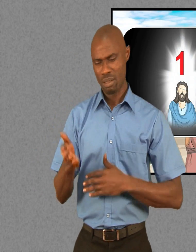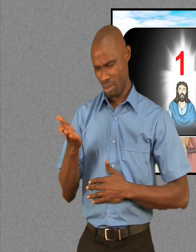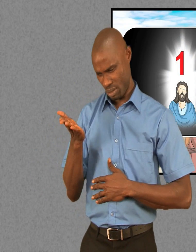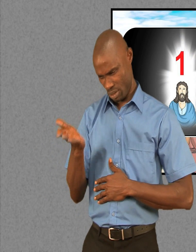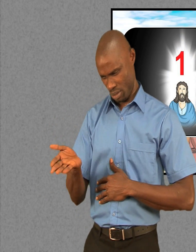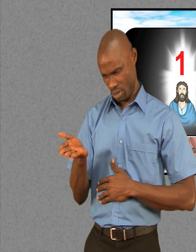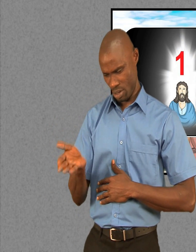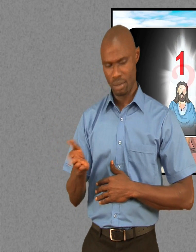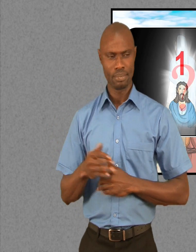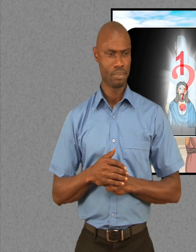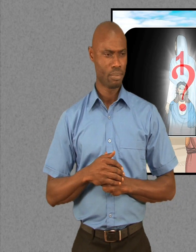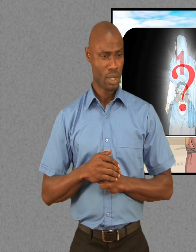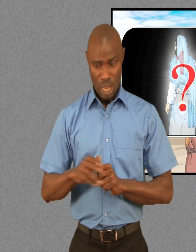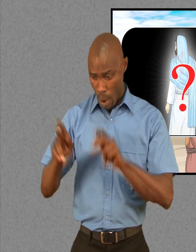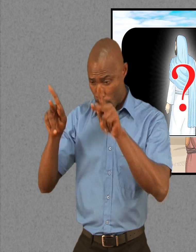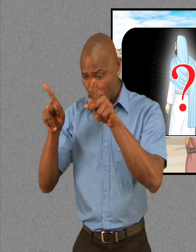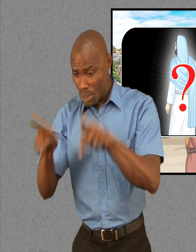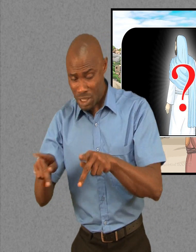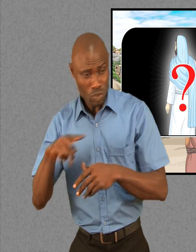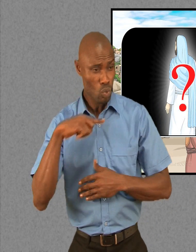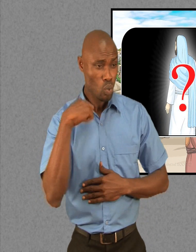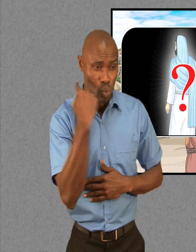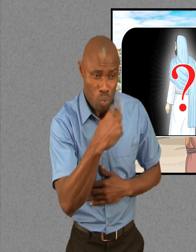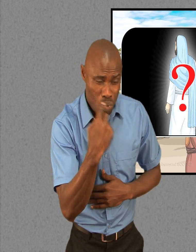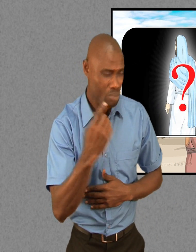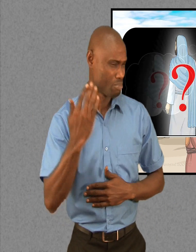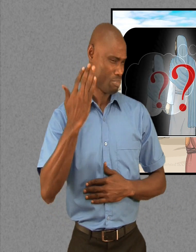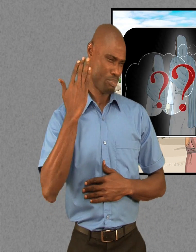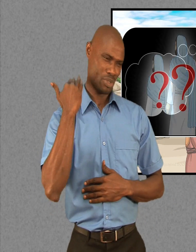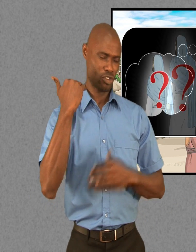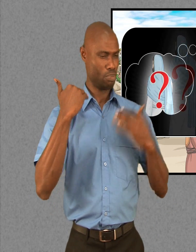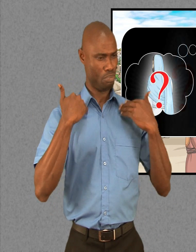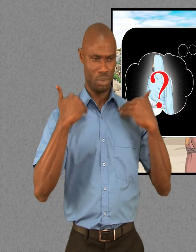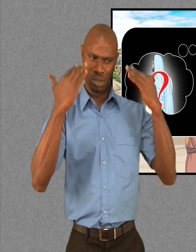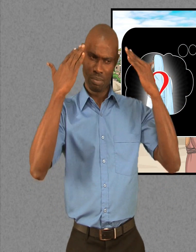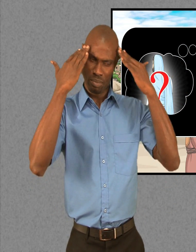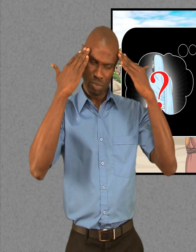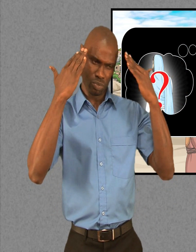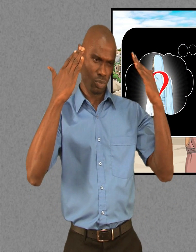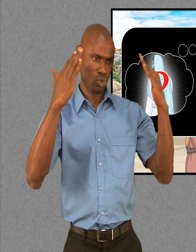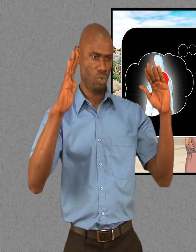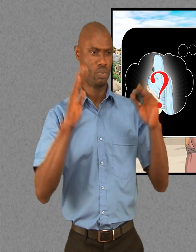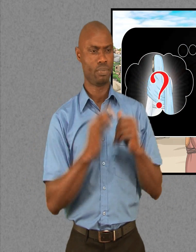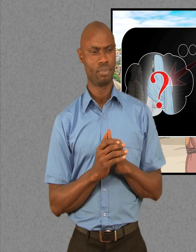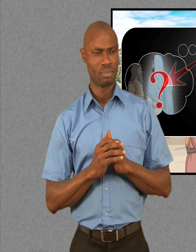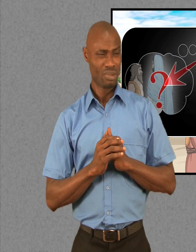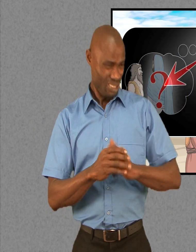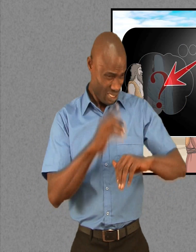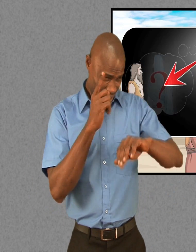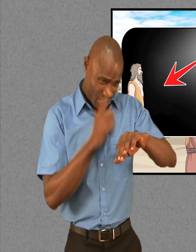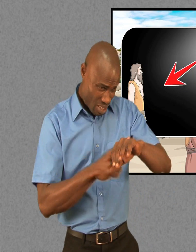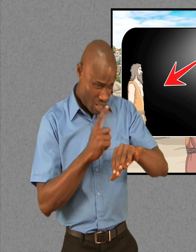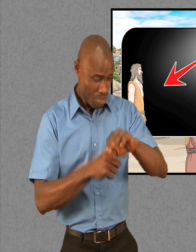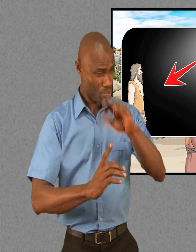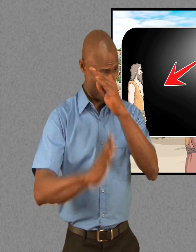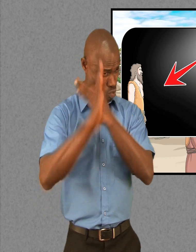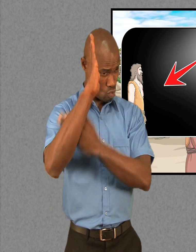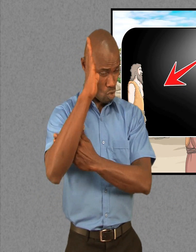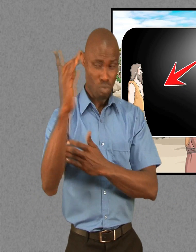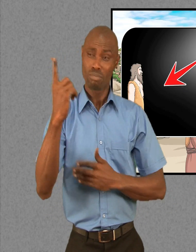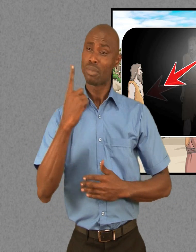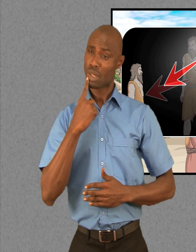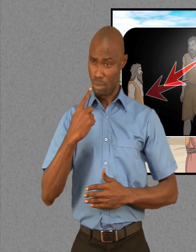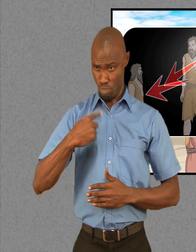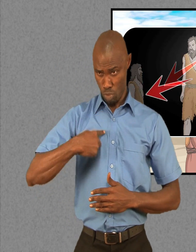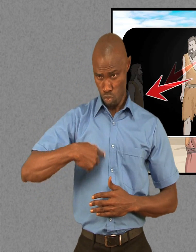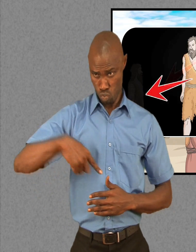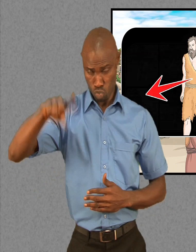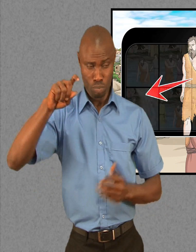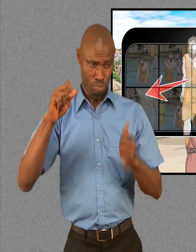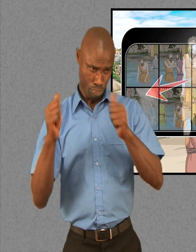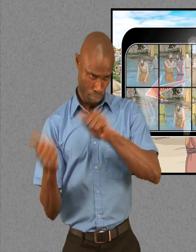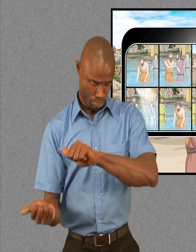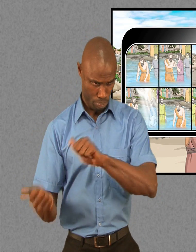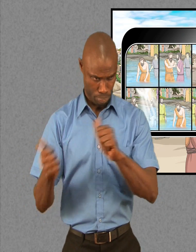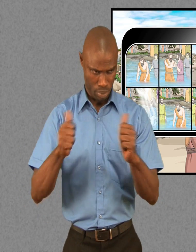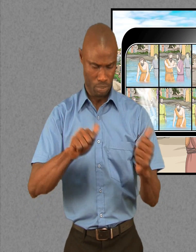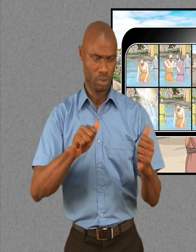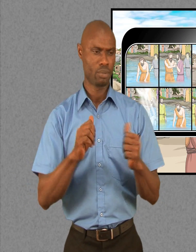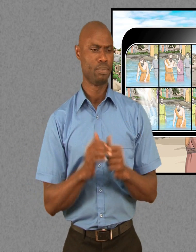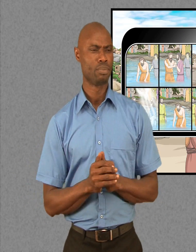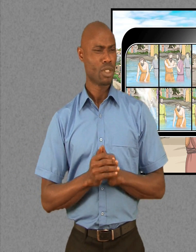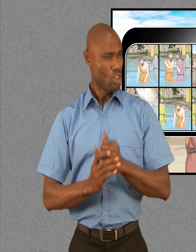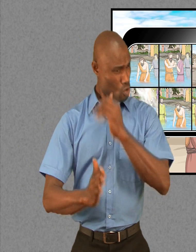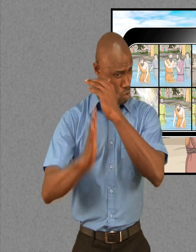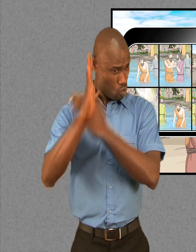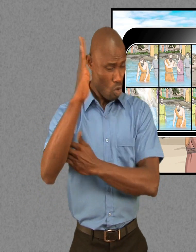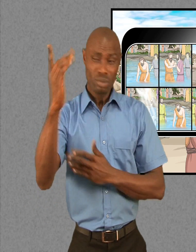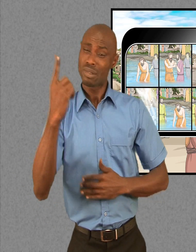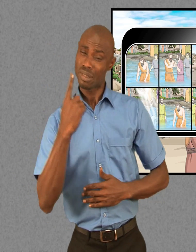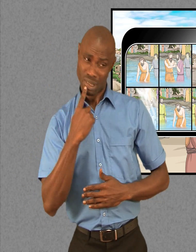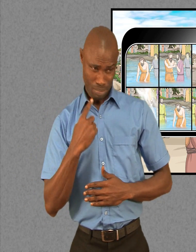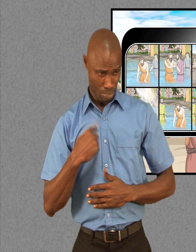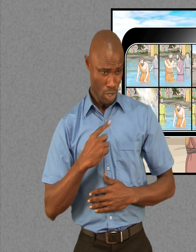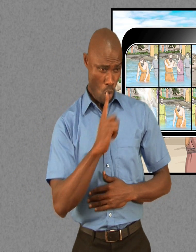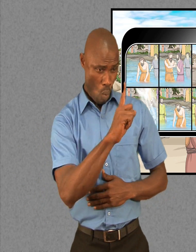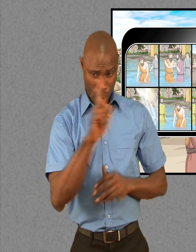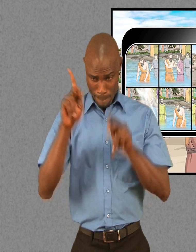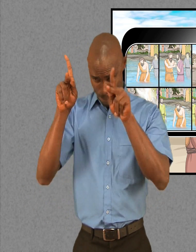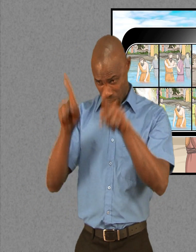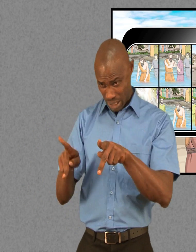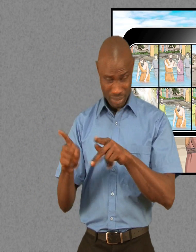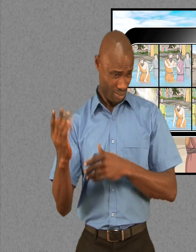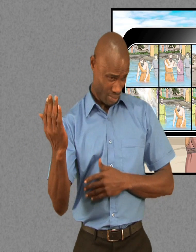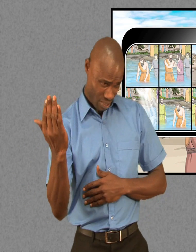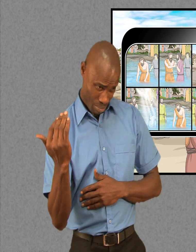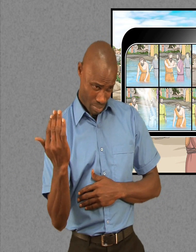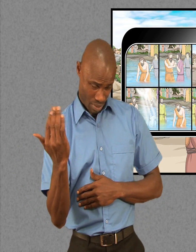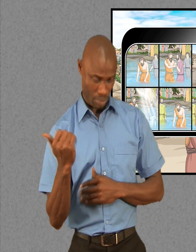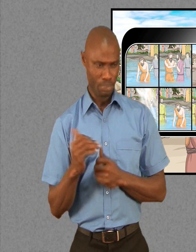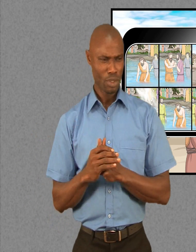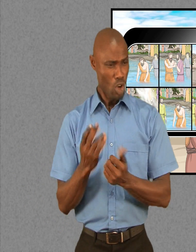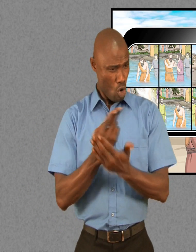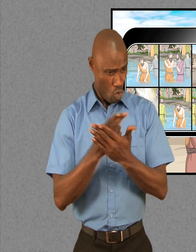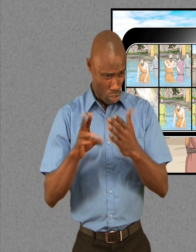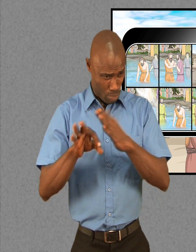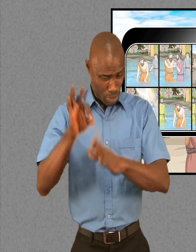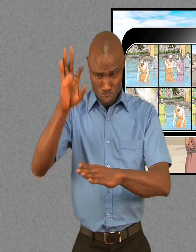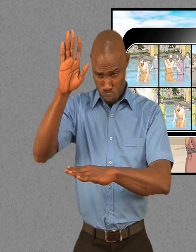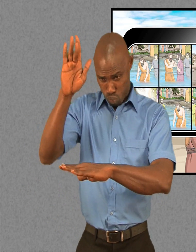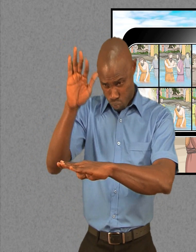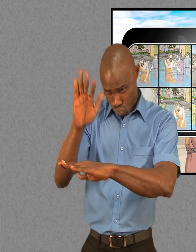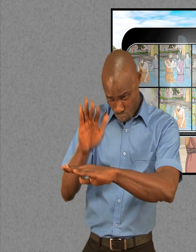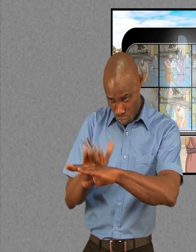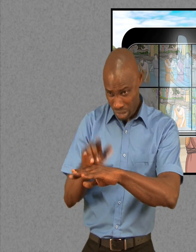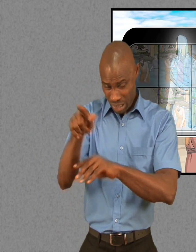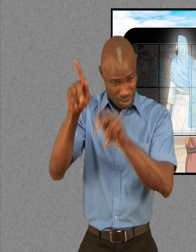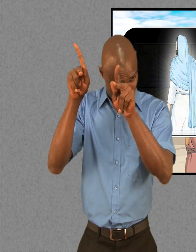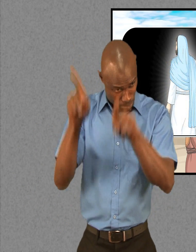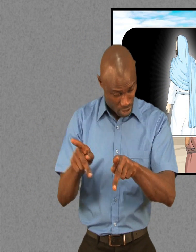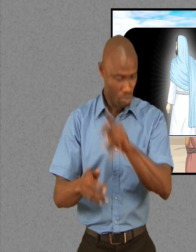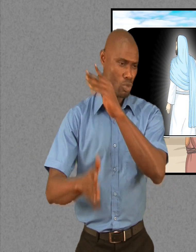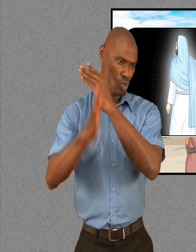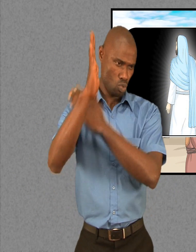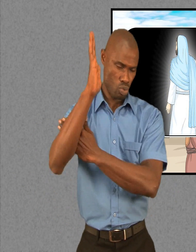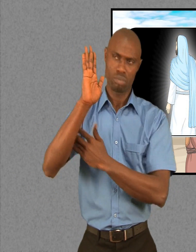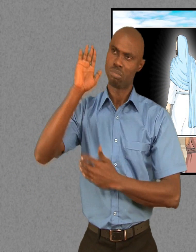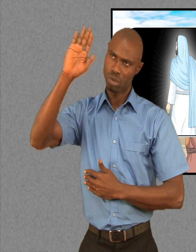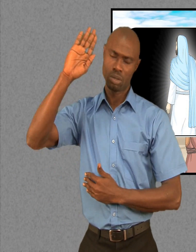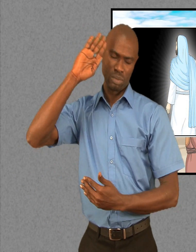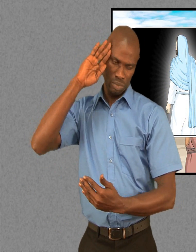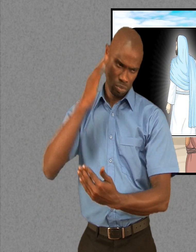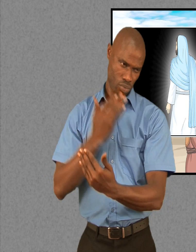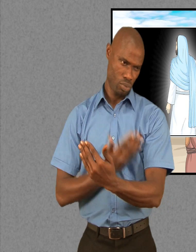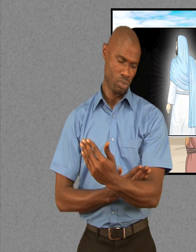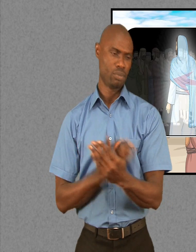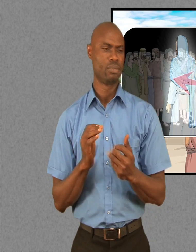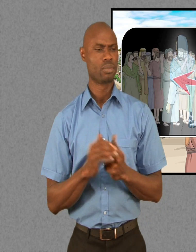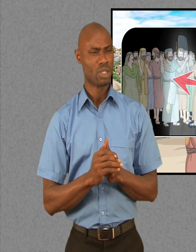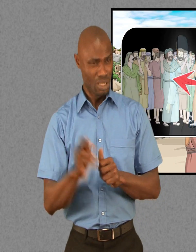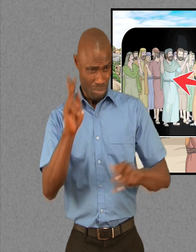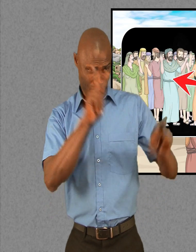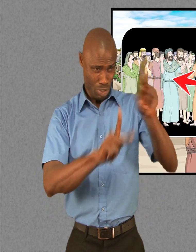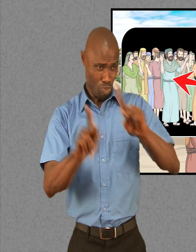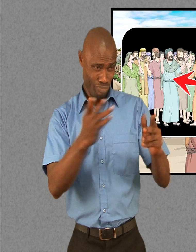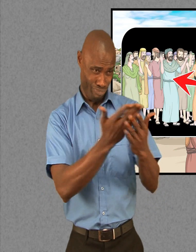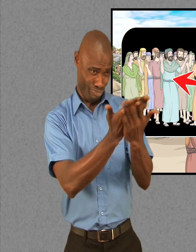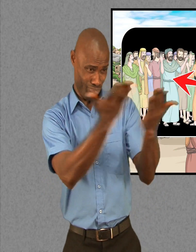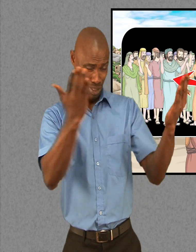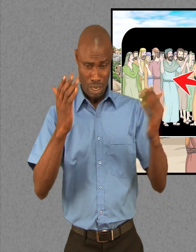I myself did not know Him, but the reason I came baptizing with water was that He might be revealed to Israel.”